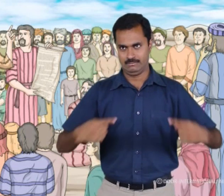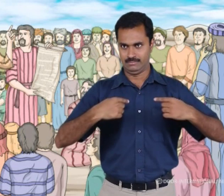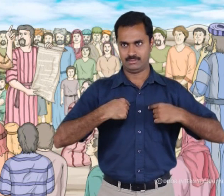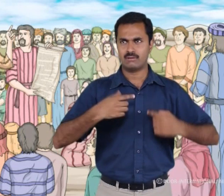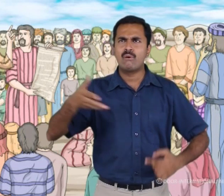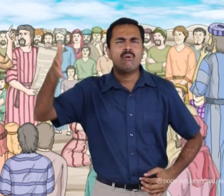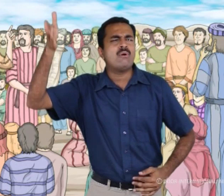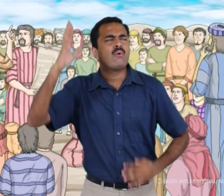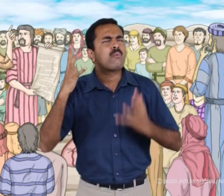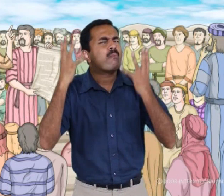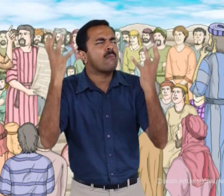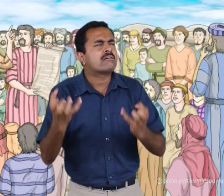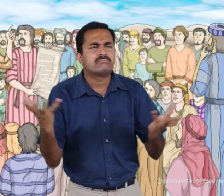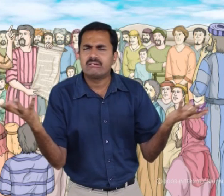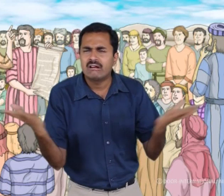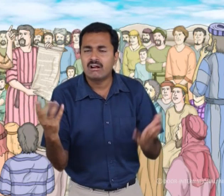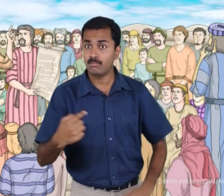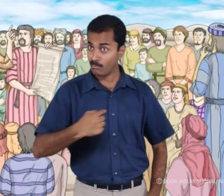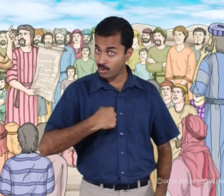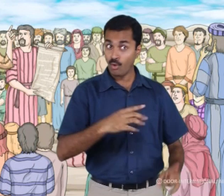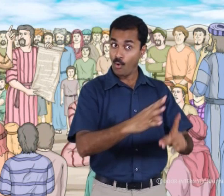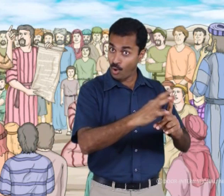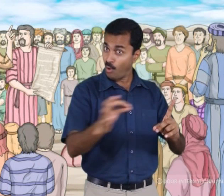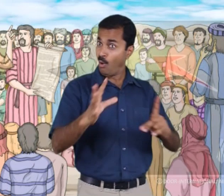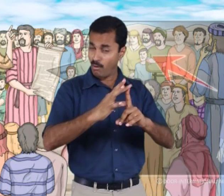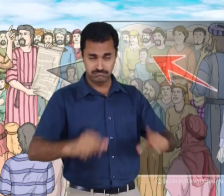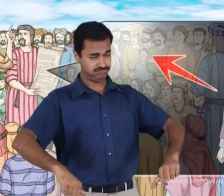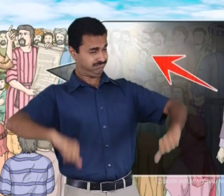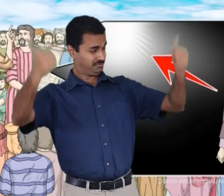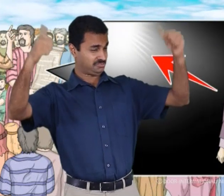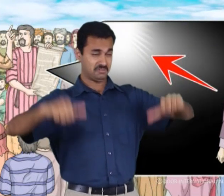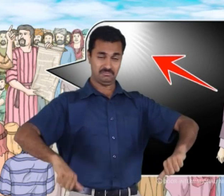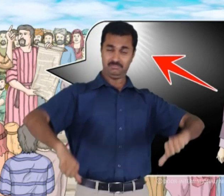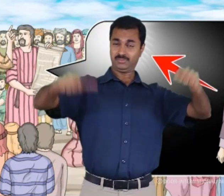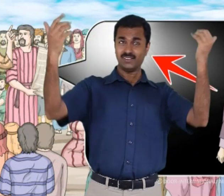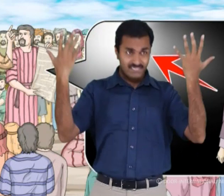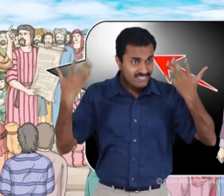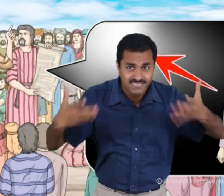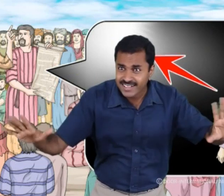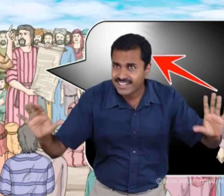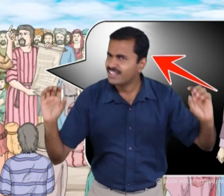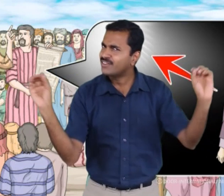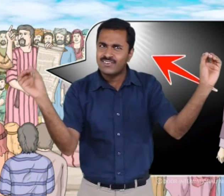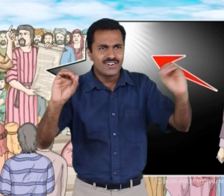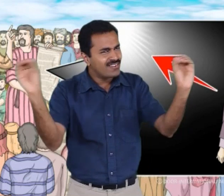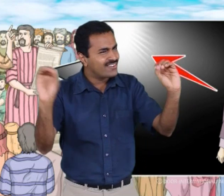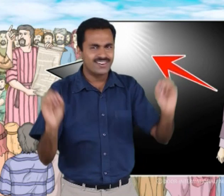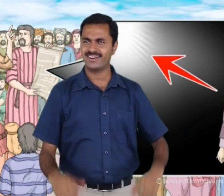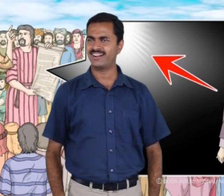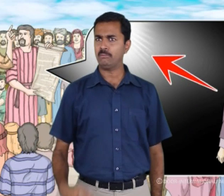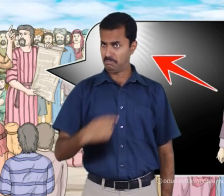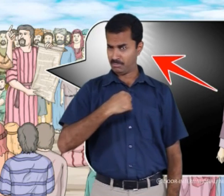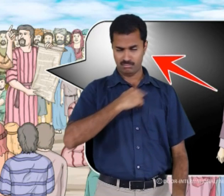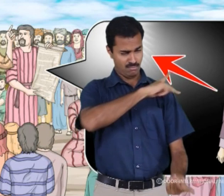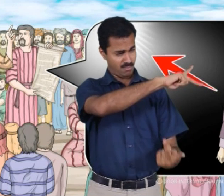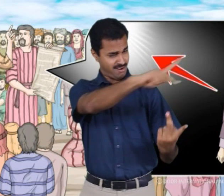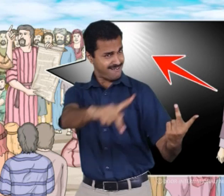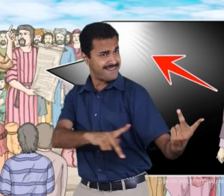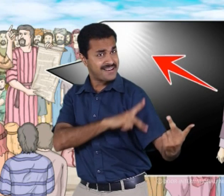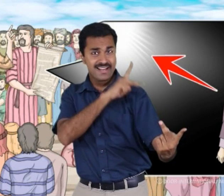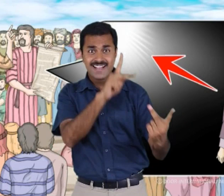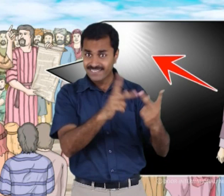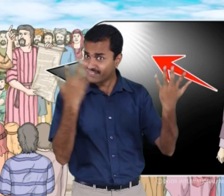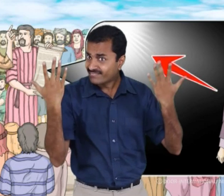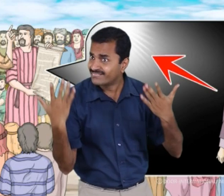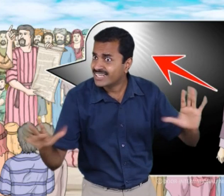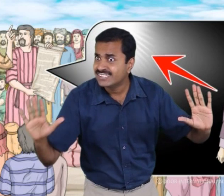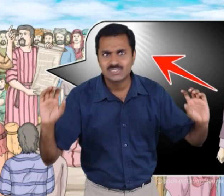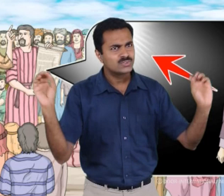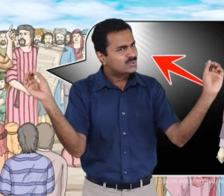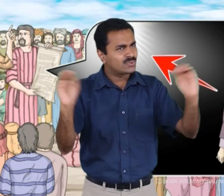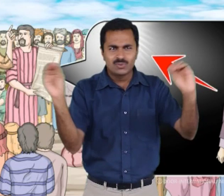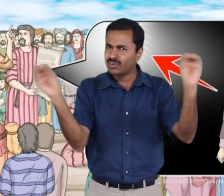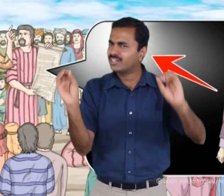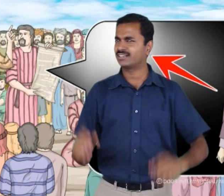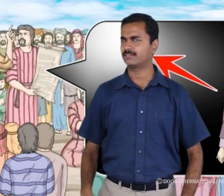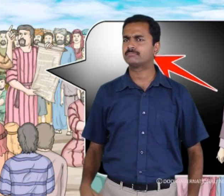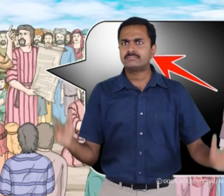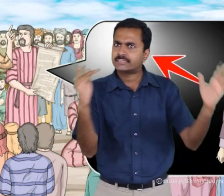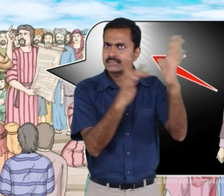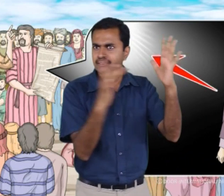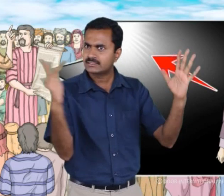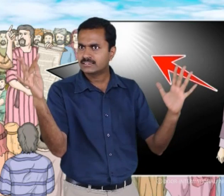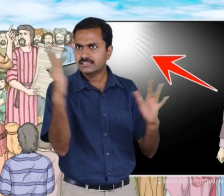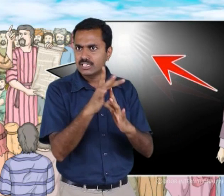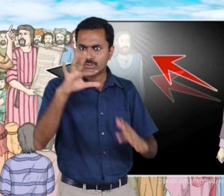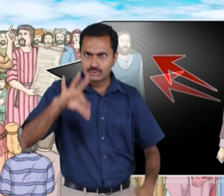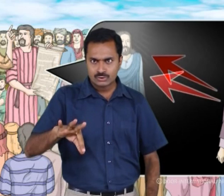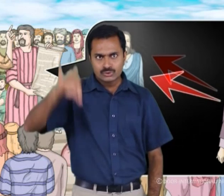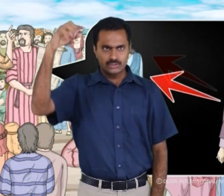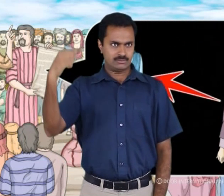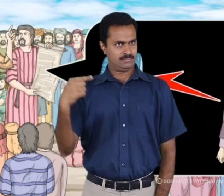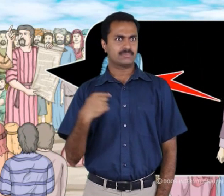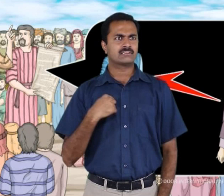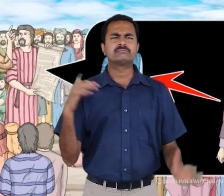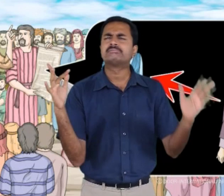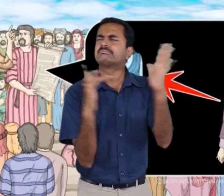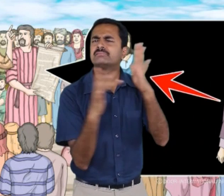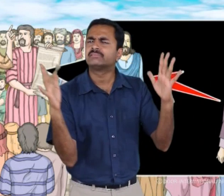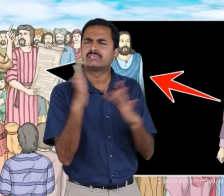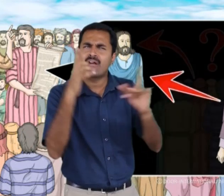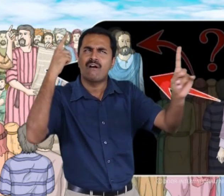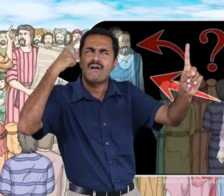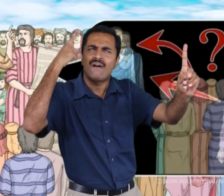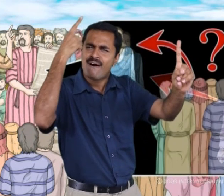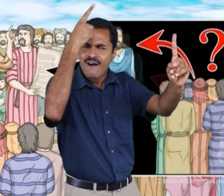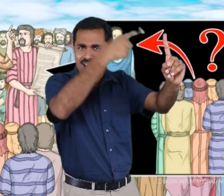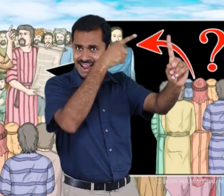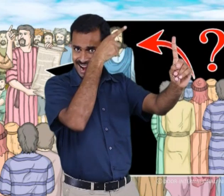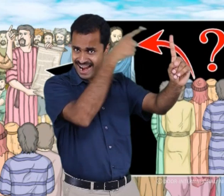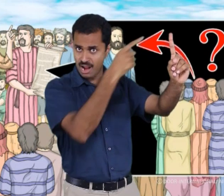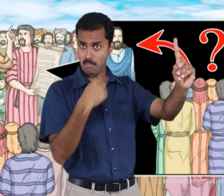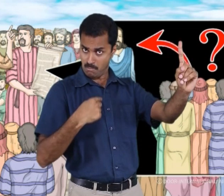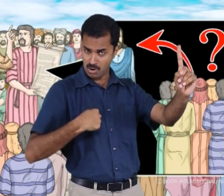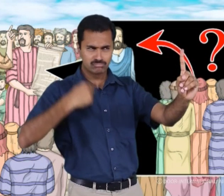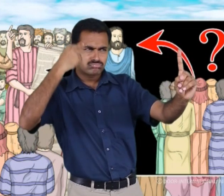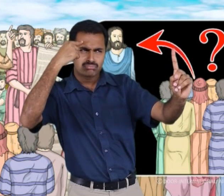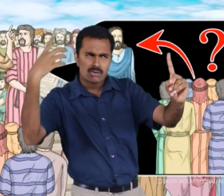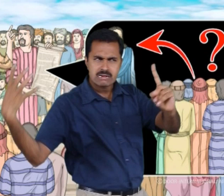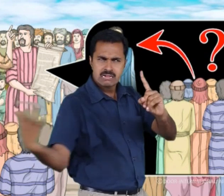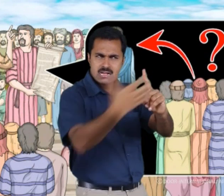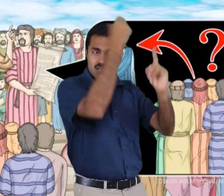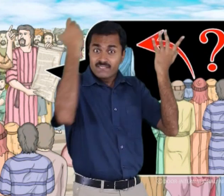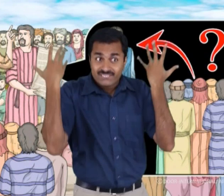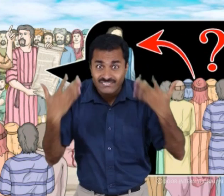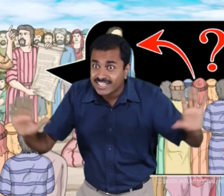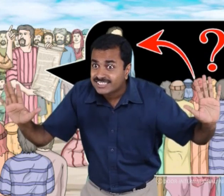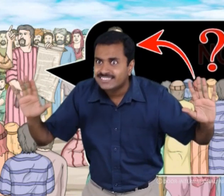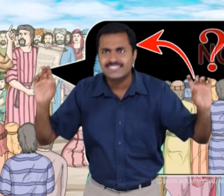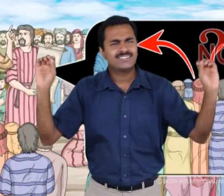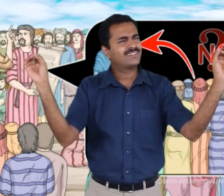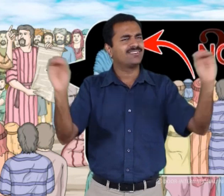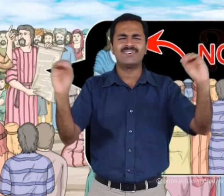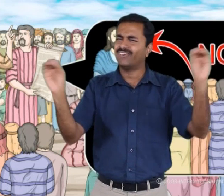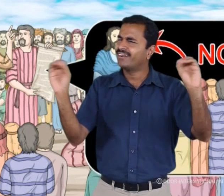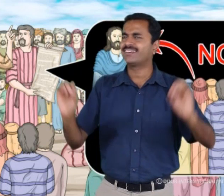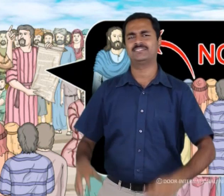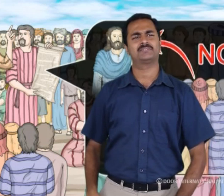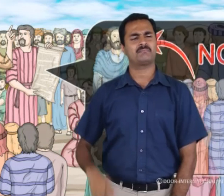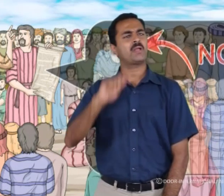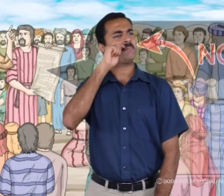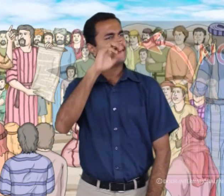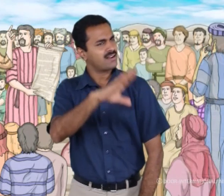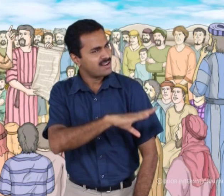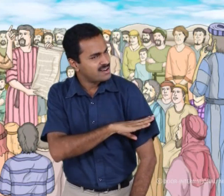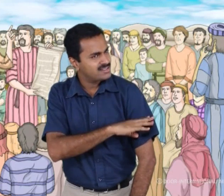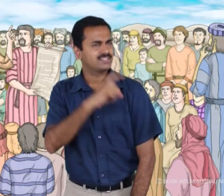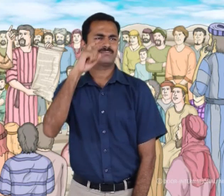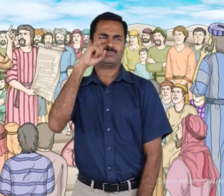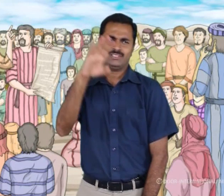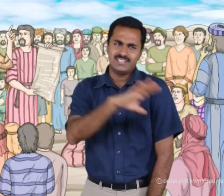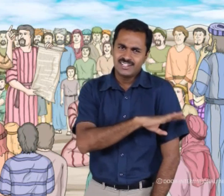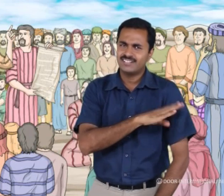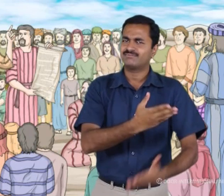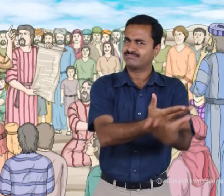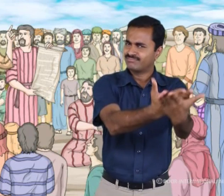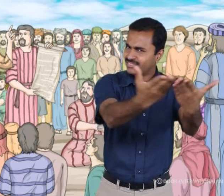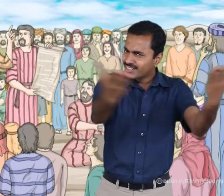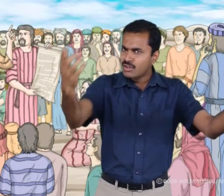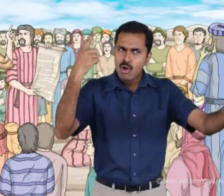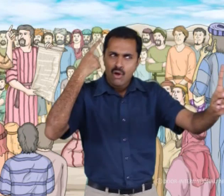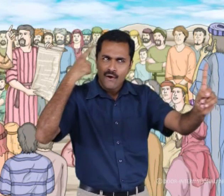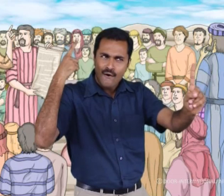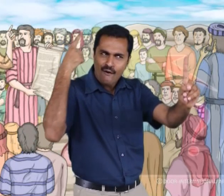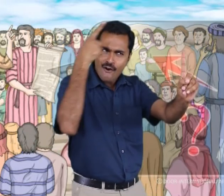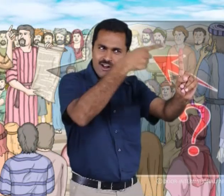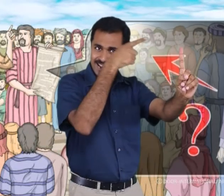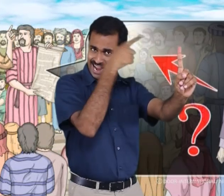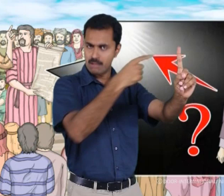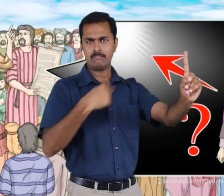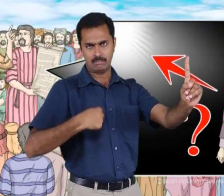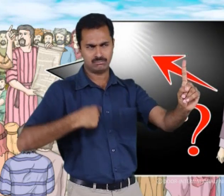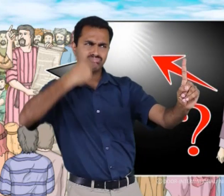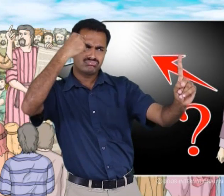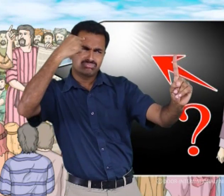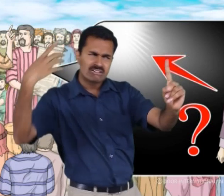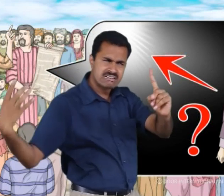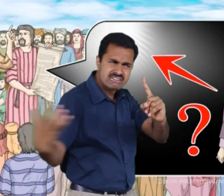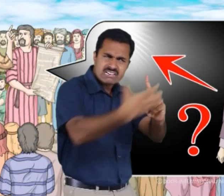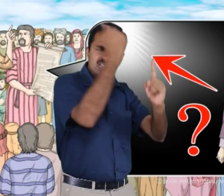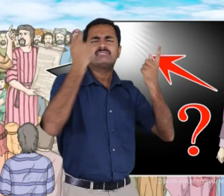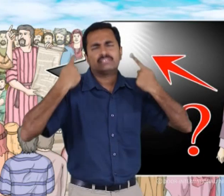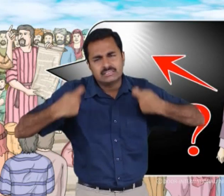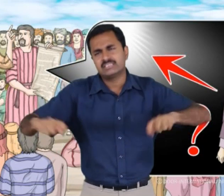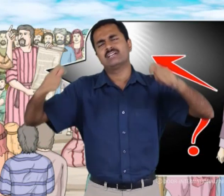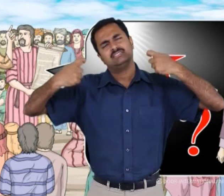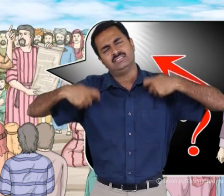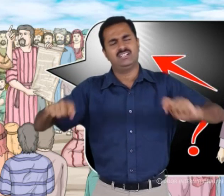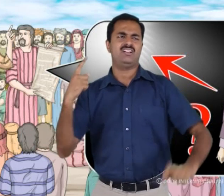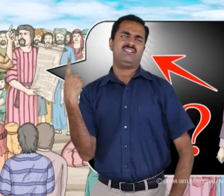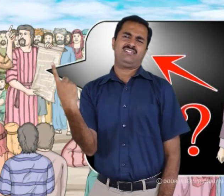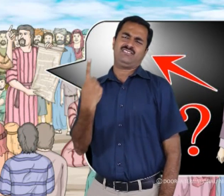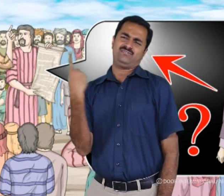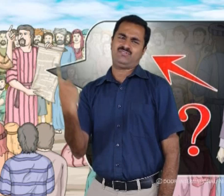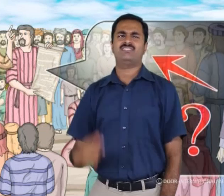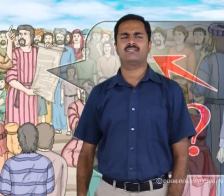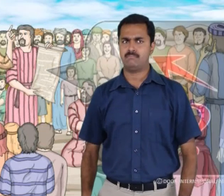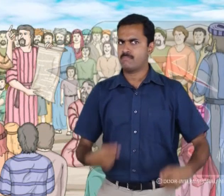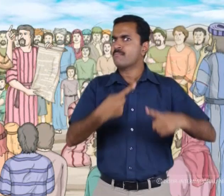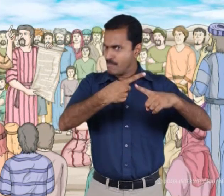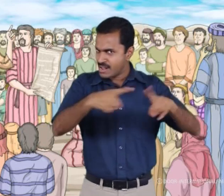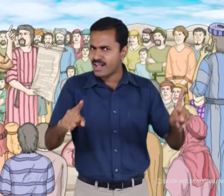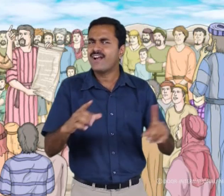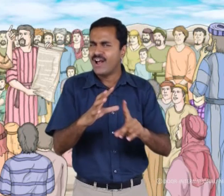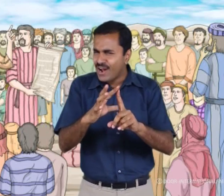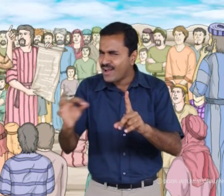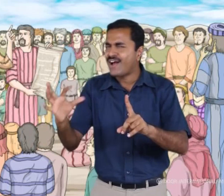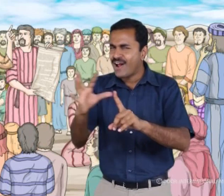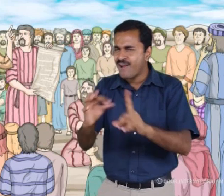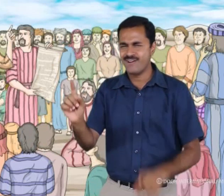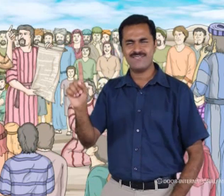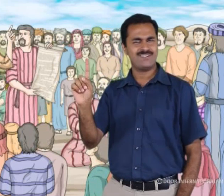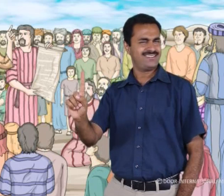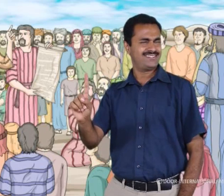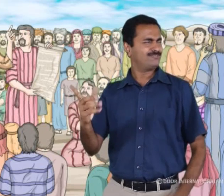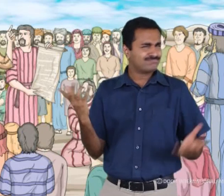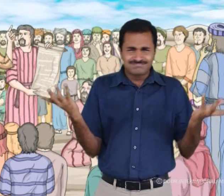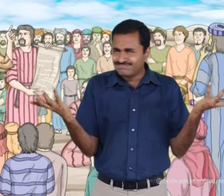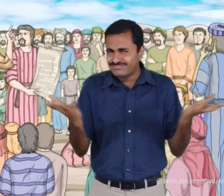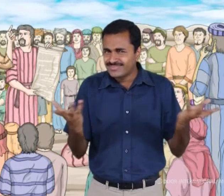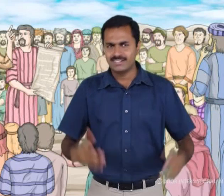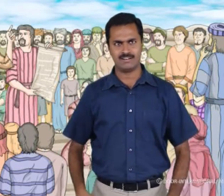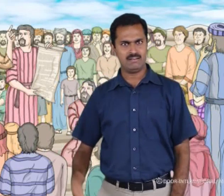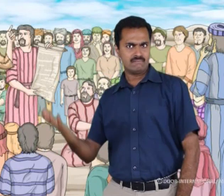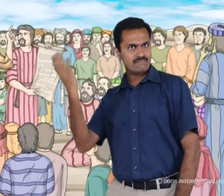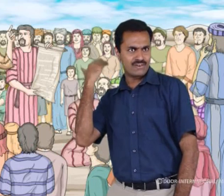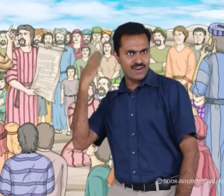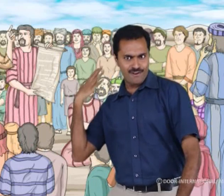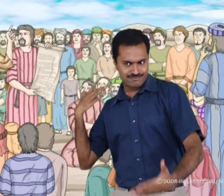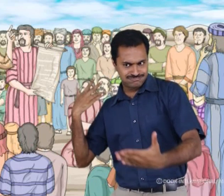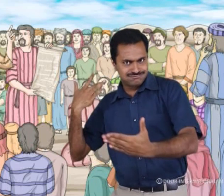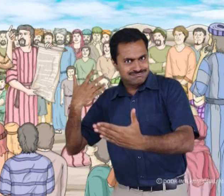Not that I have already obtained all this, or have already been made perfect, but I press on to take hold of that for which Christ Jesus took hold of me.